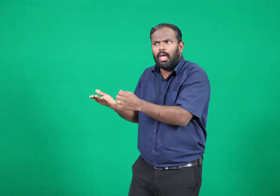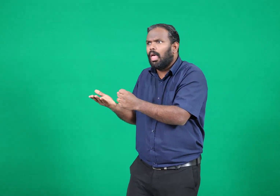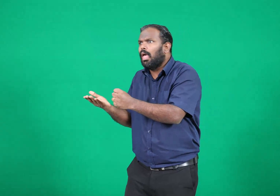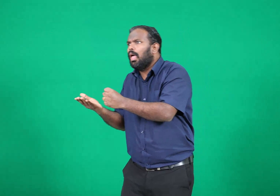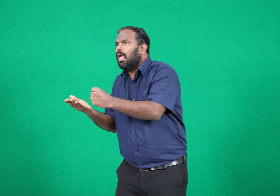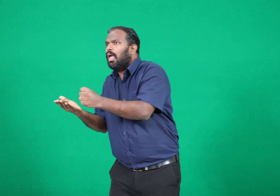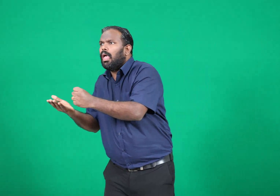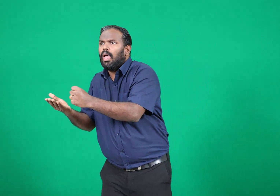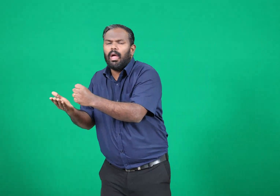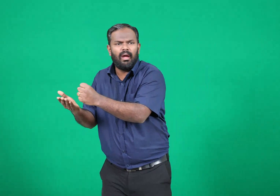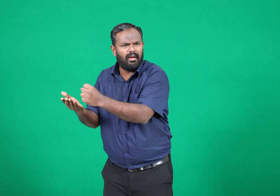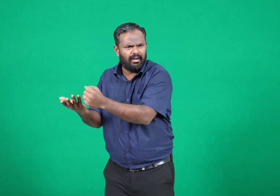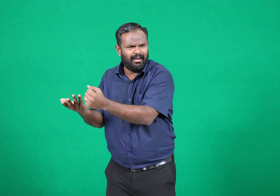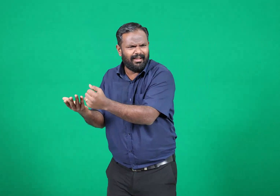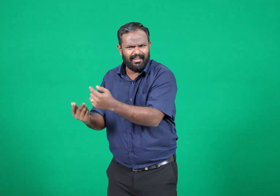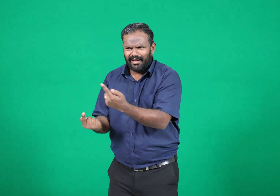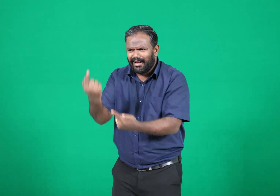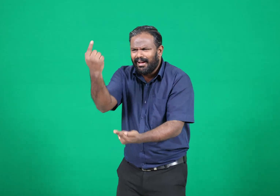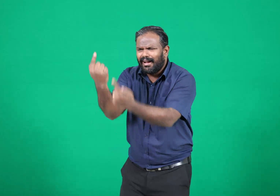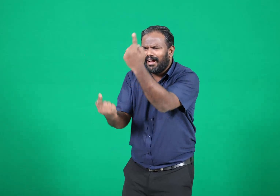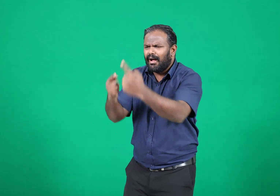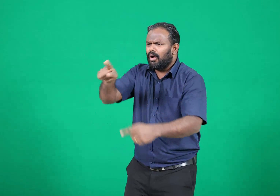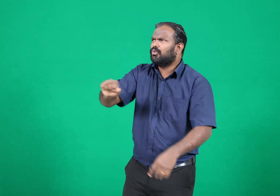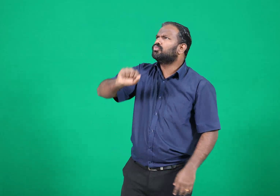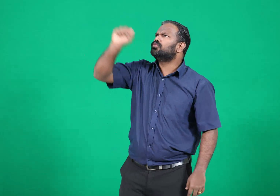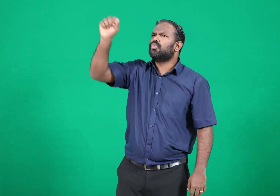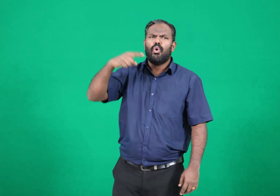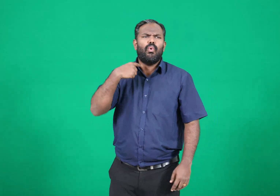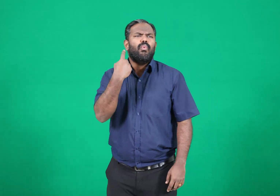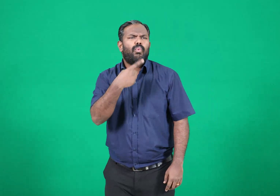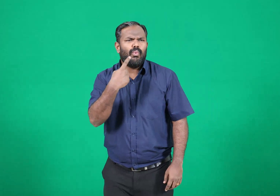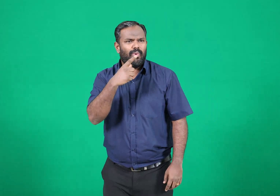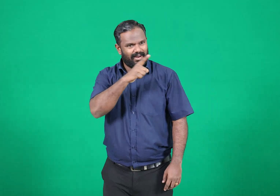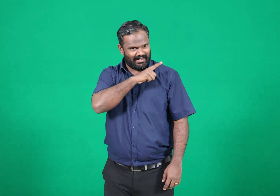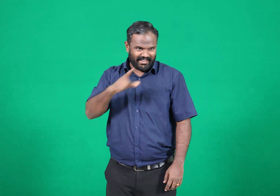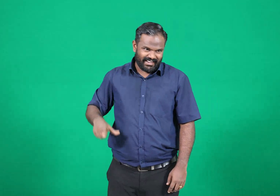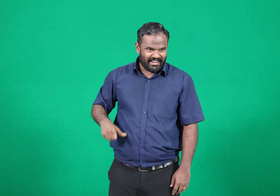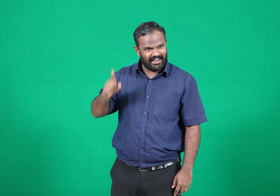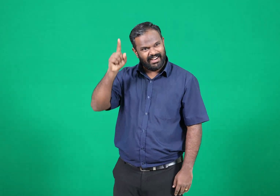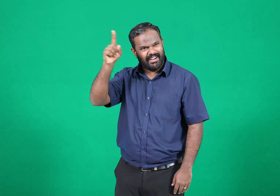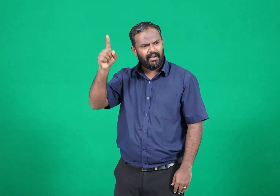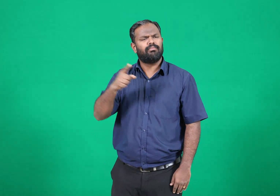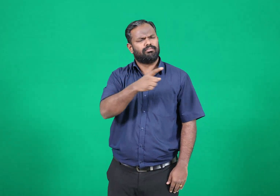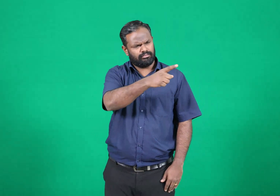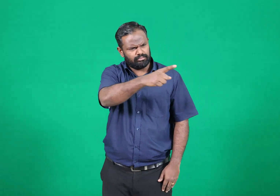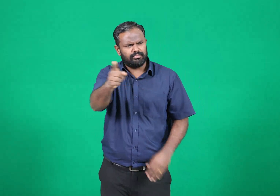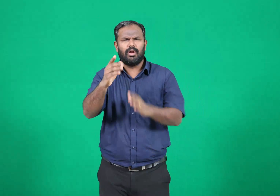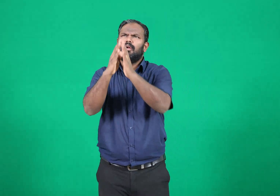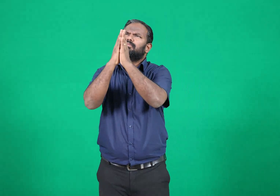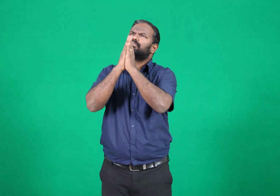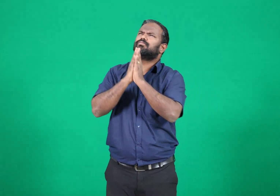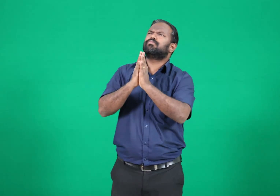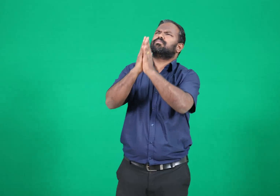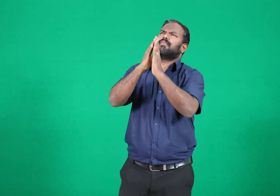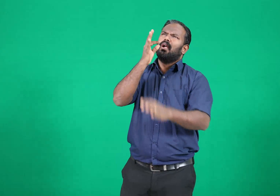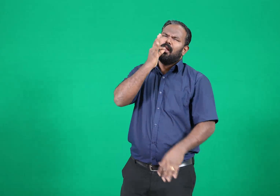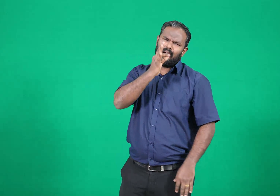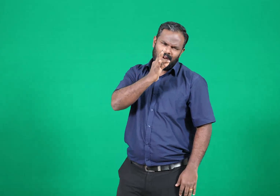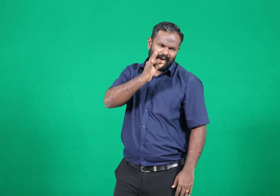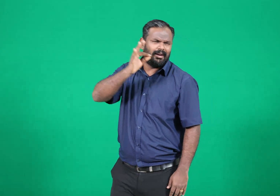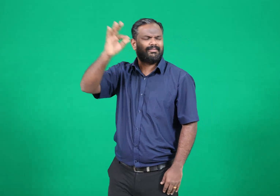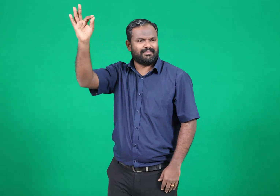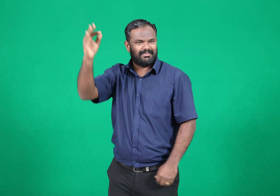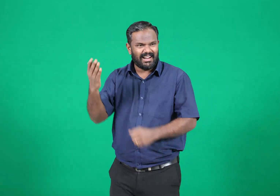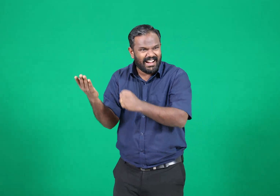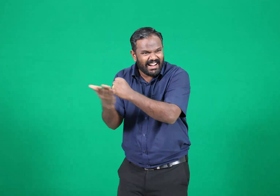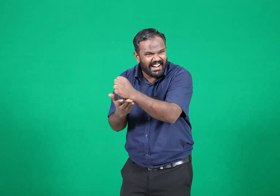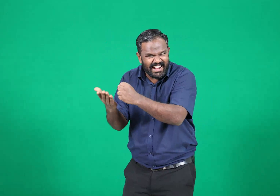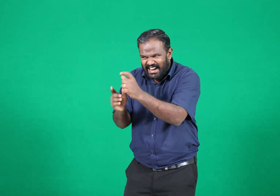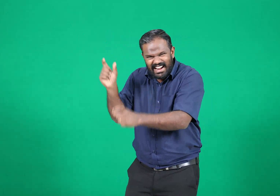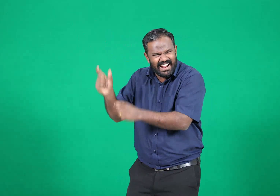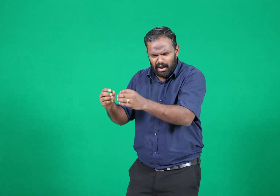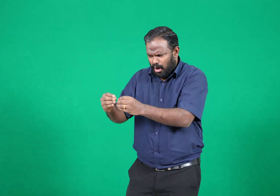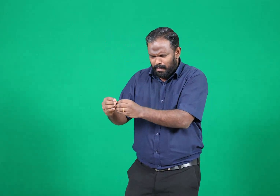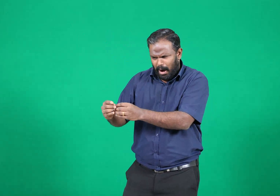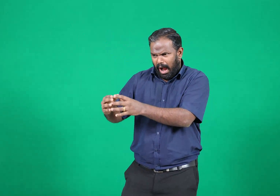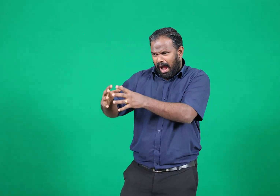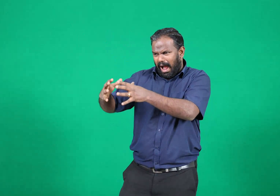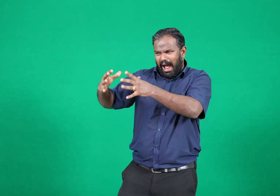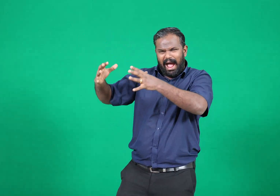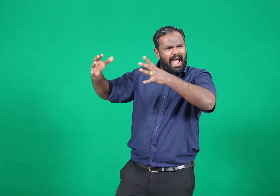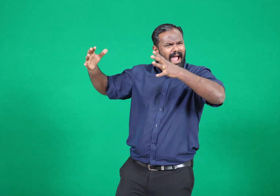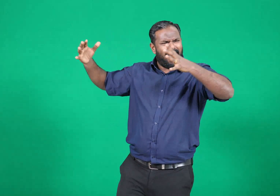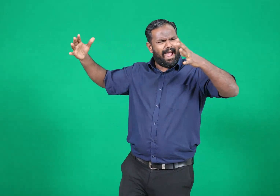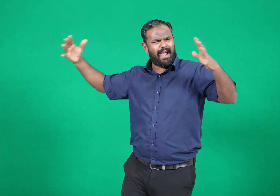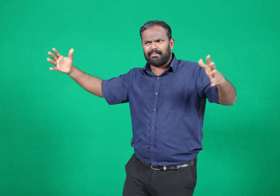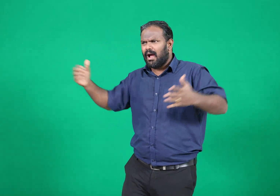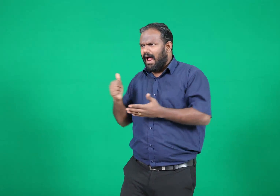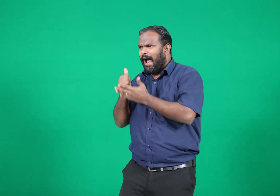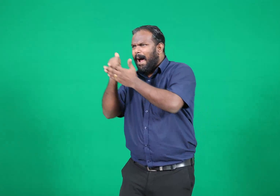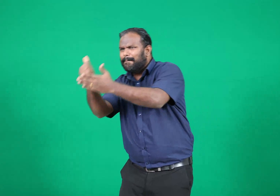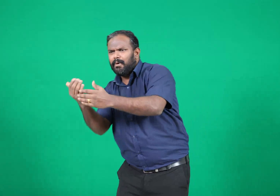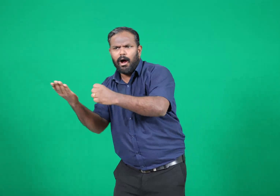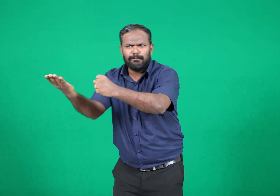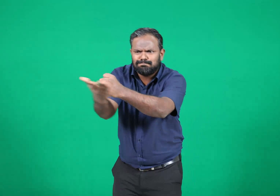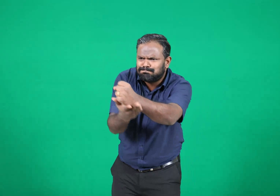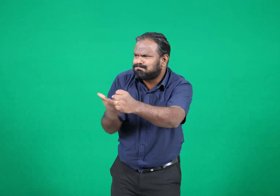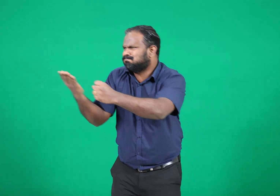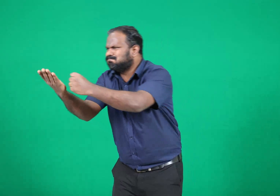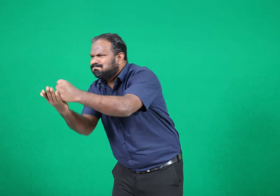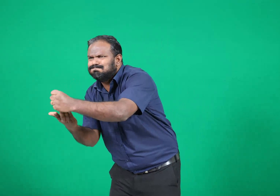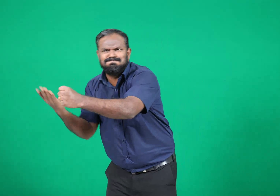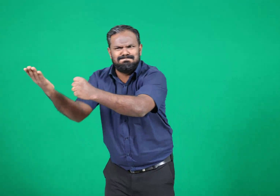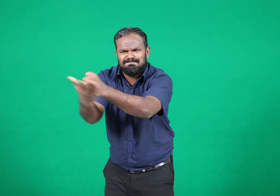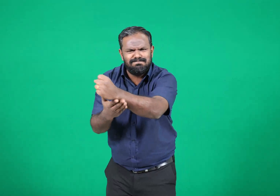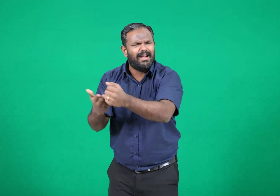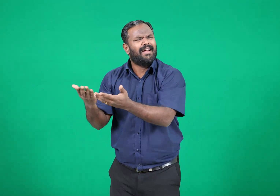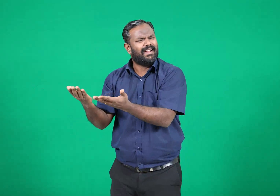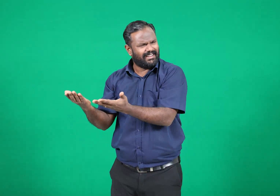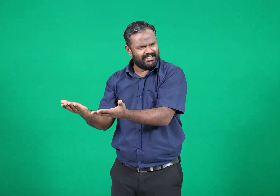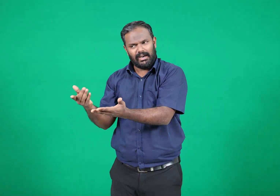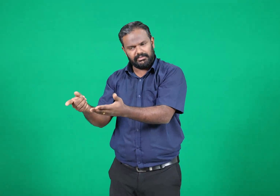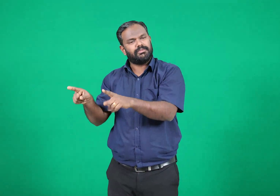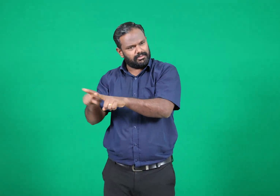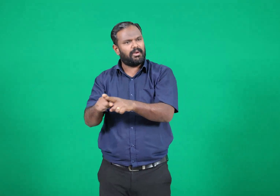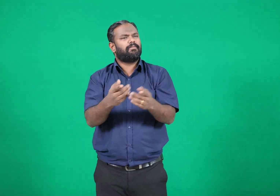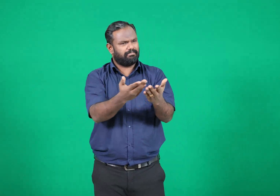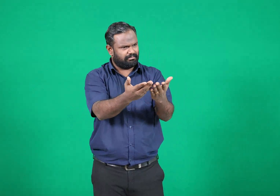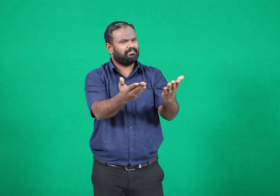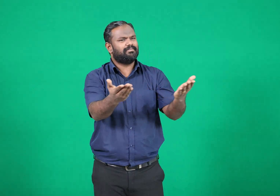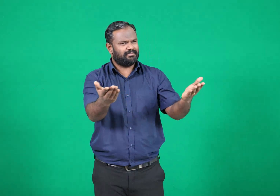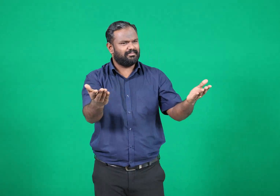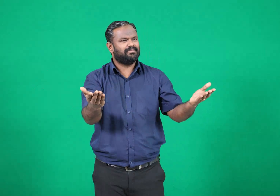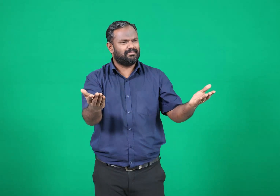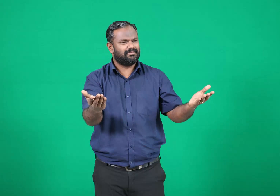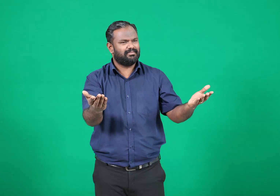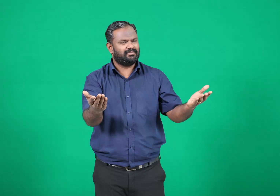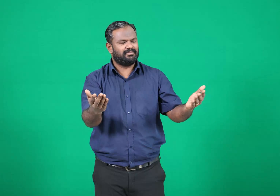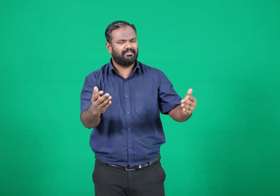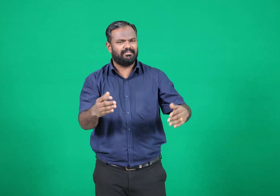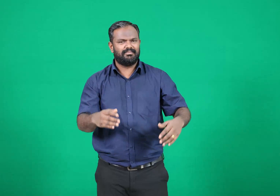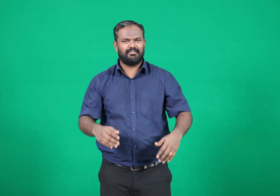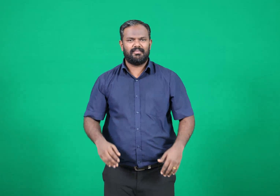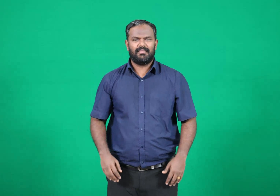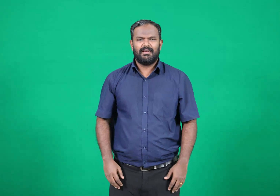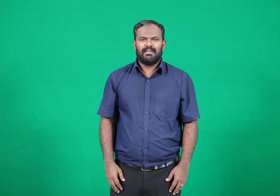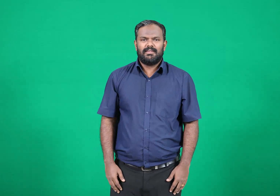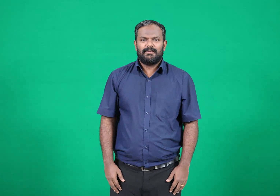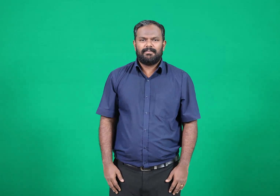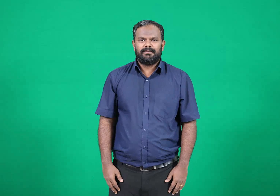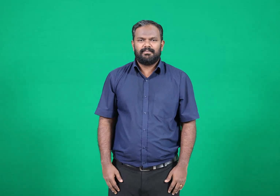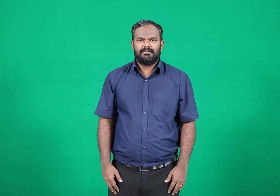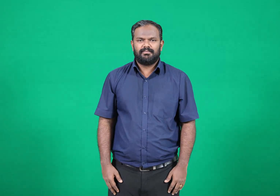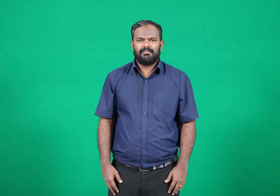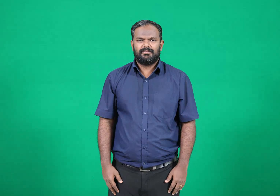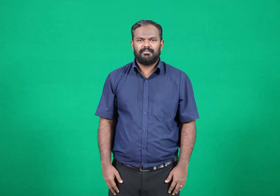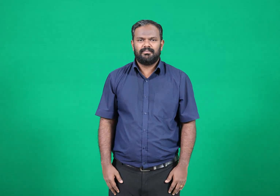Ask the Lord of the harvest, therefore, to send out workers into His harvest.